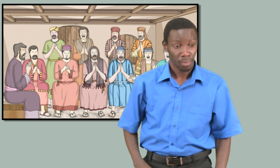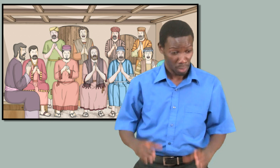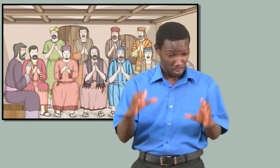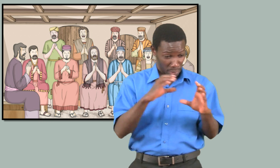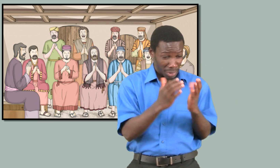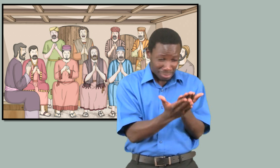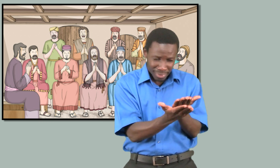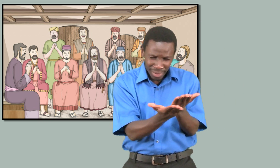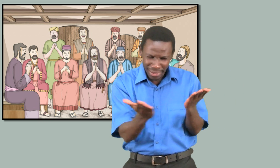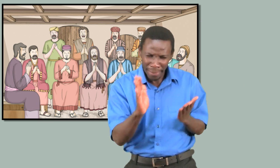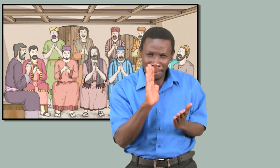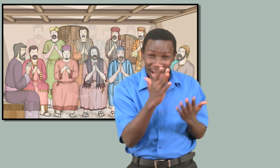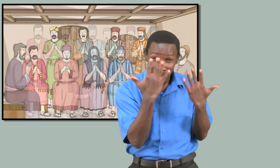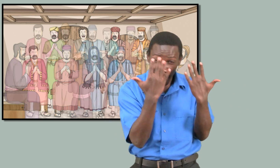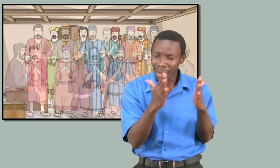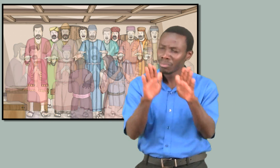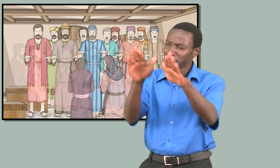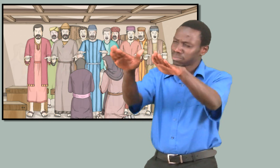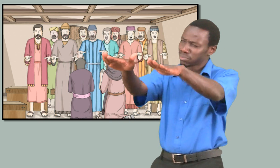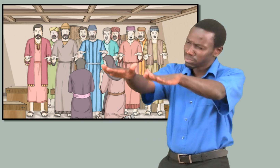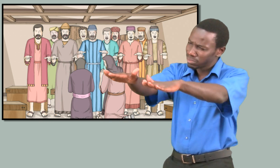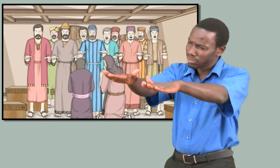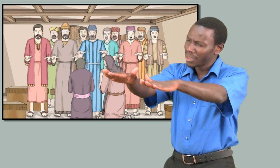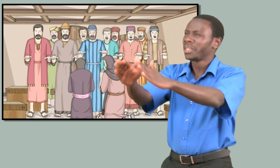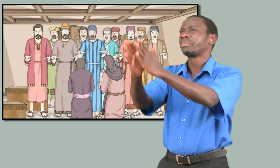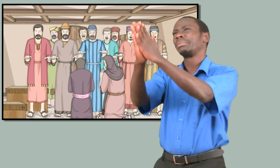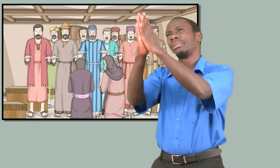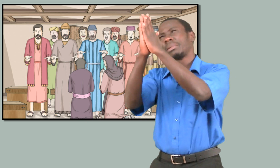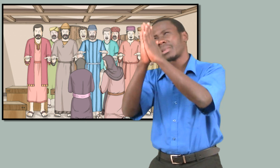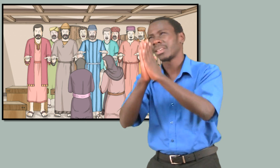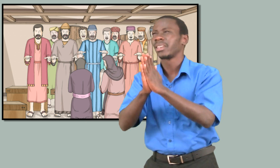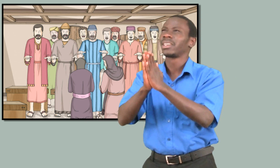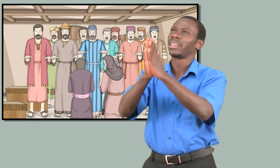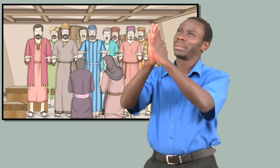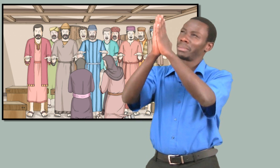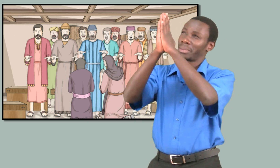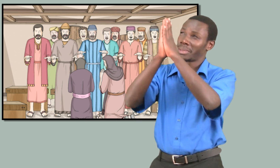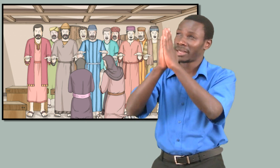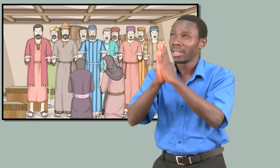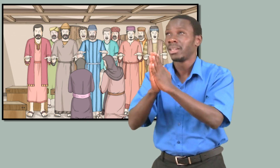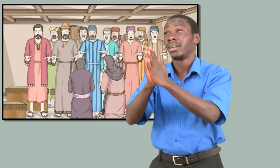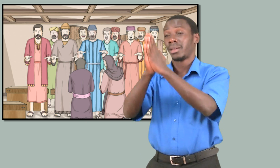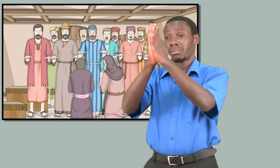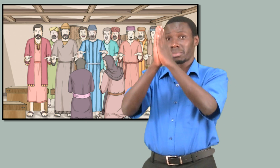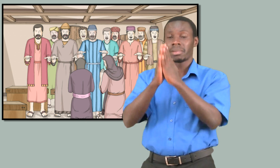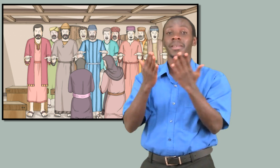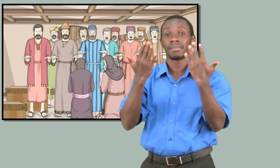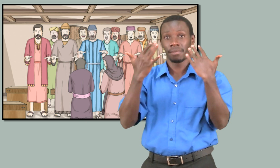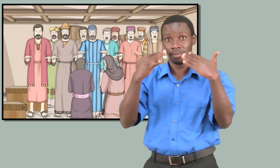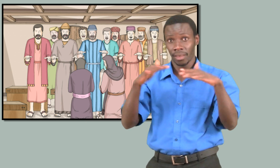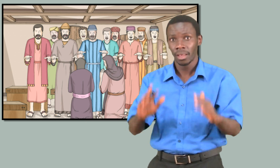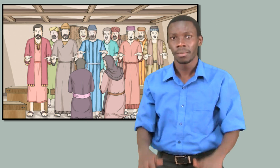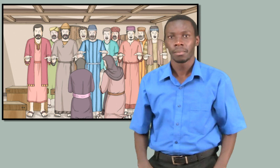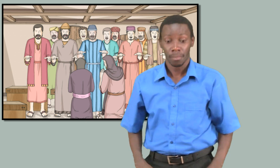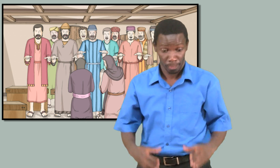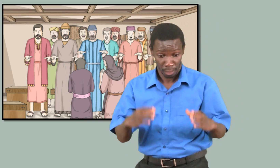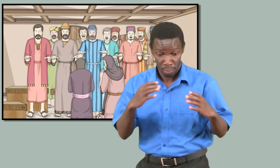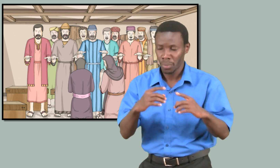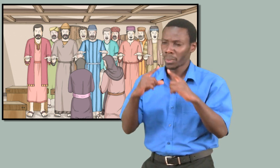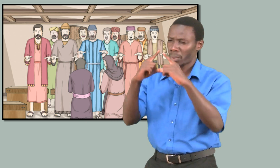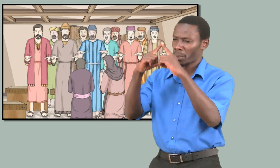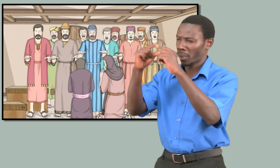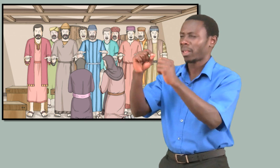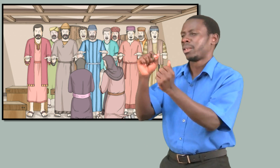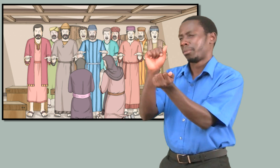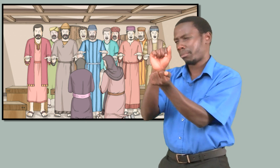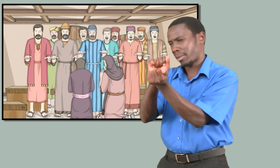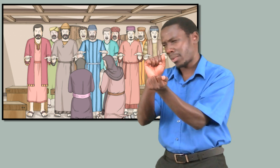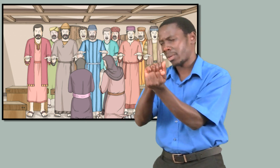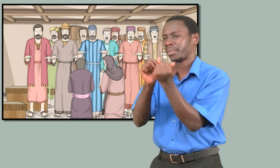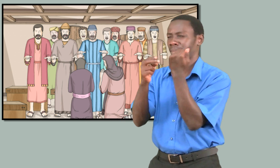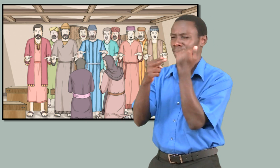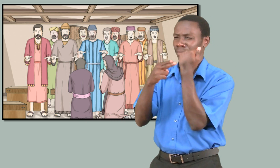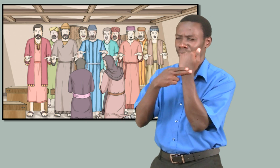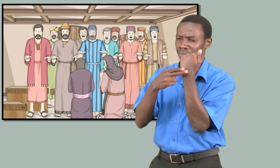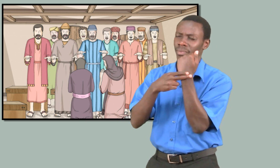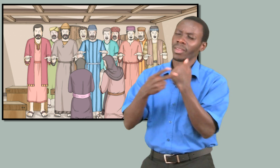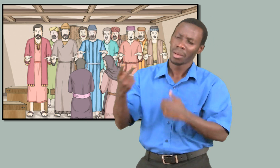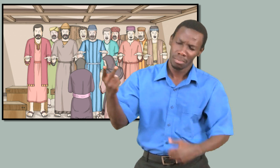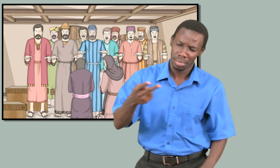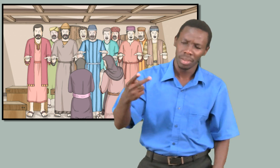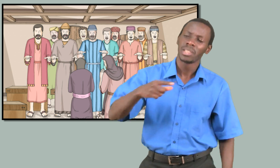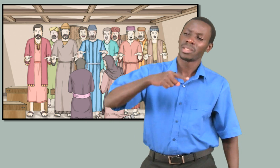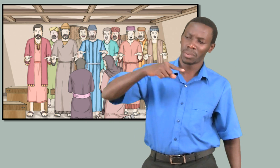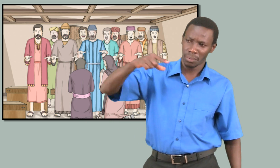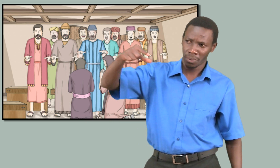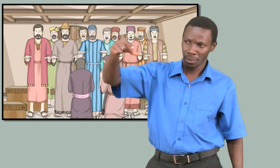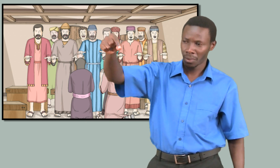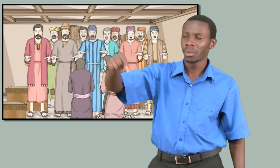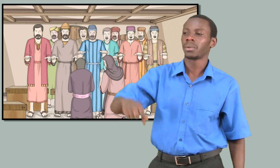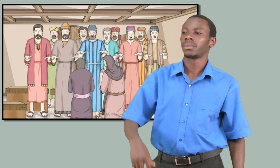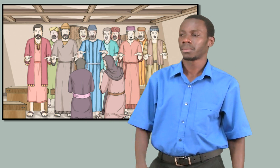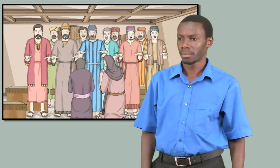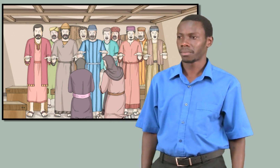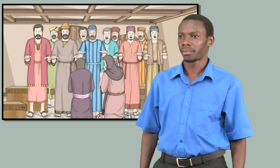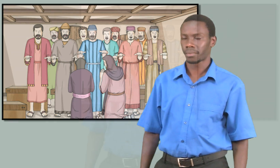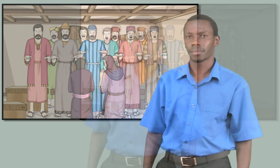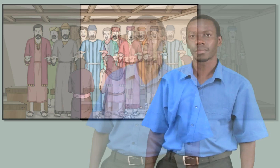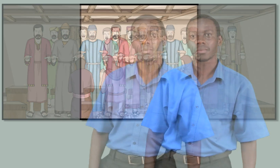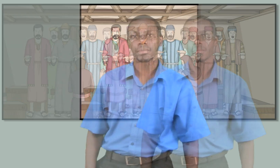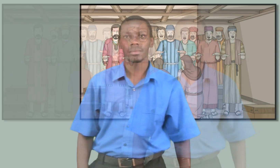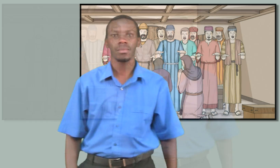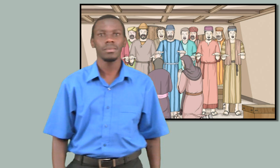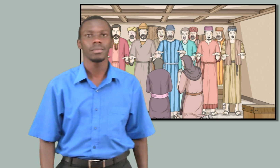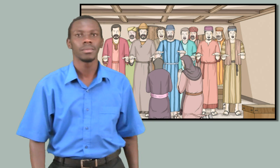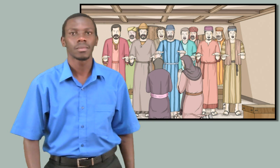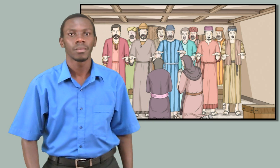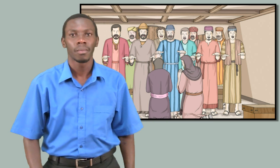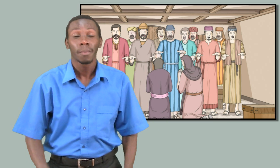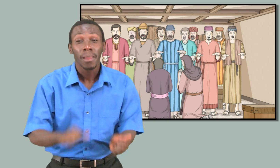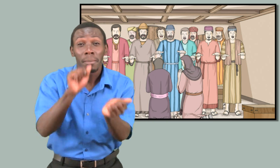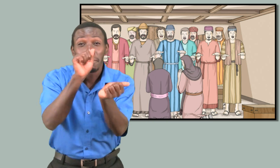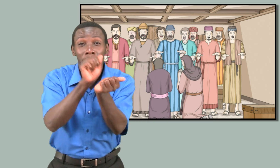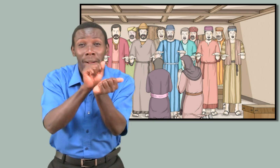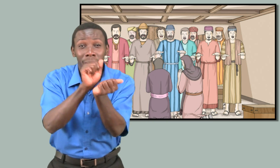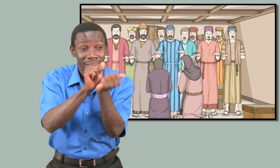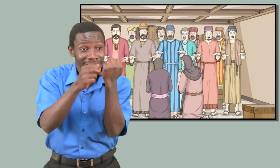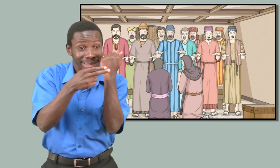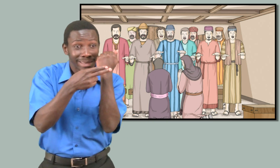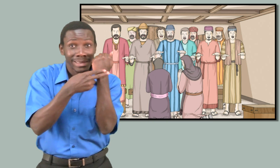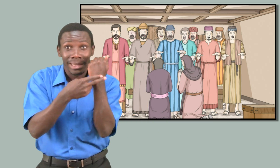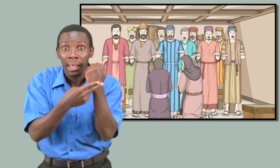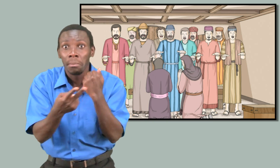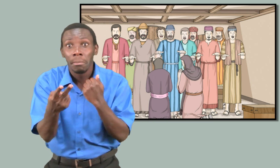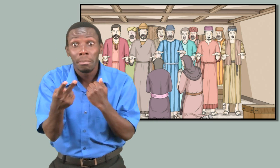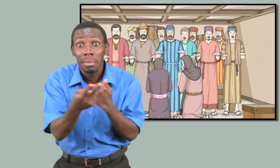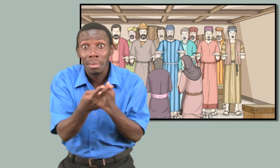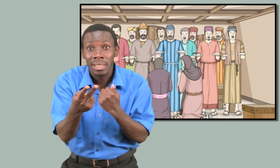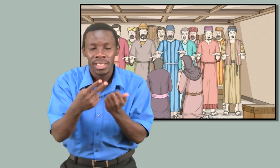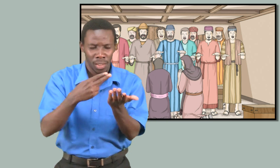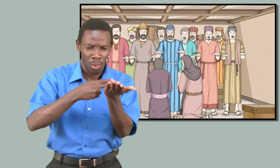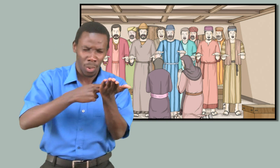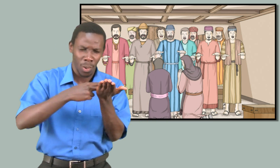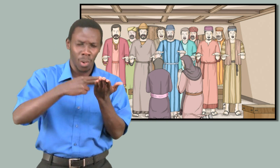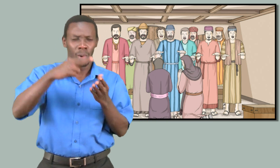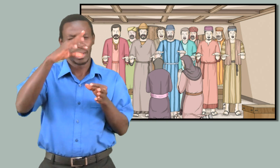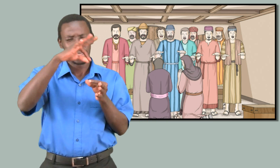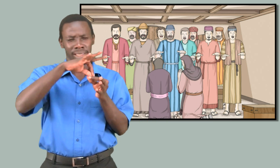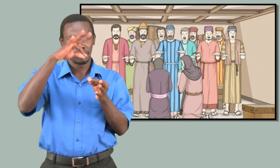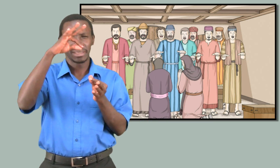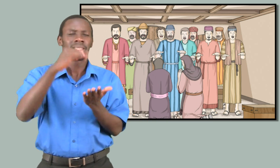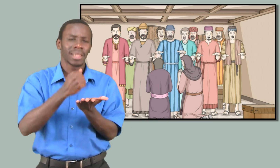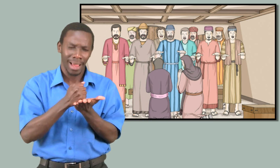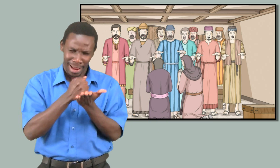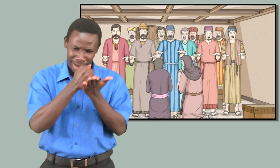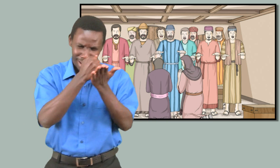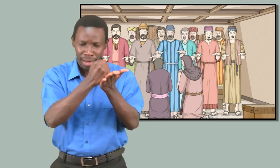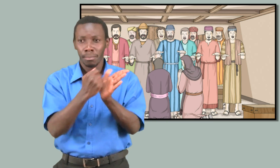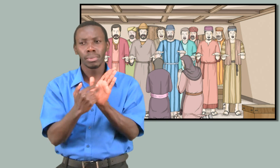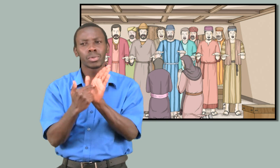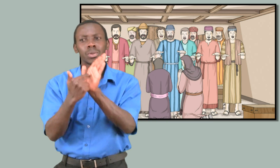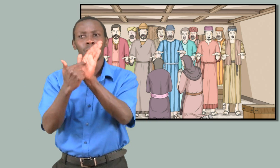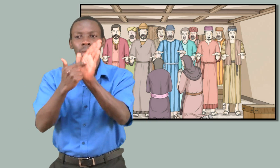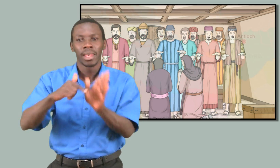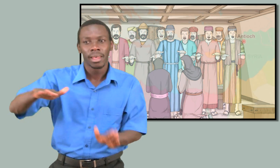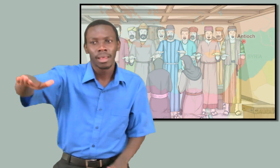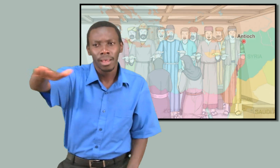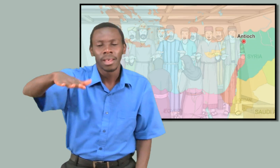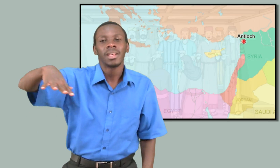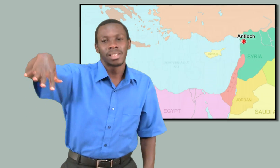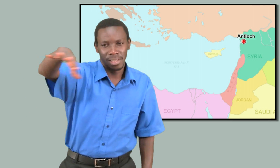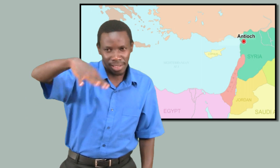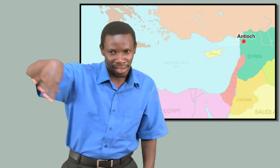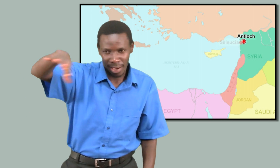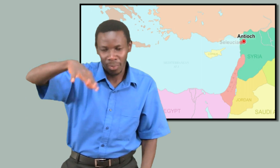And after they had fasted and prayed, they laid their hands on them and sent them off.